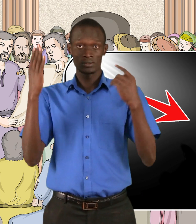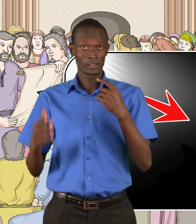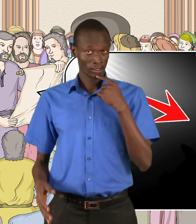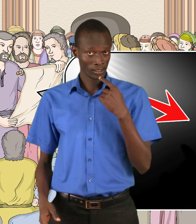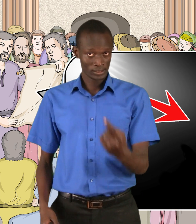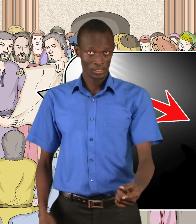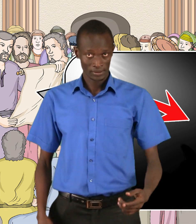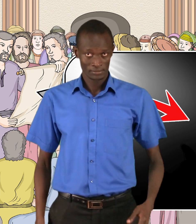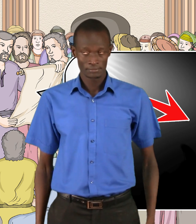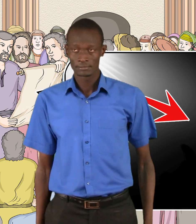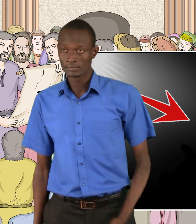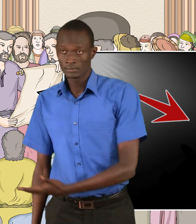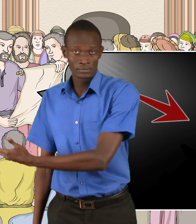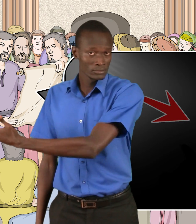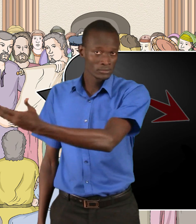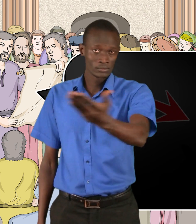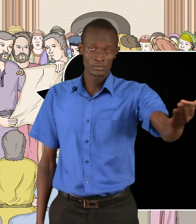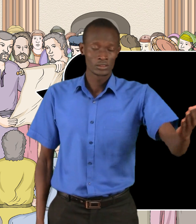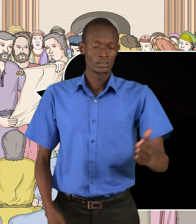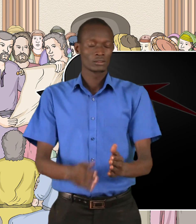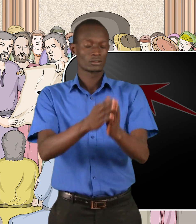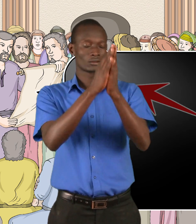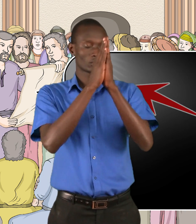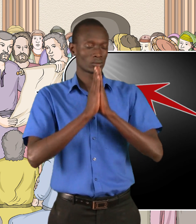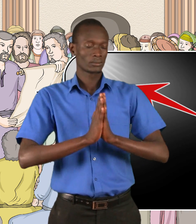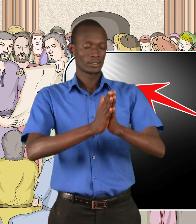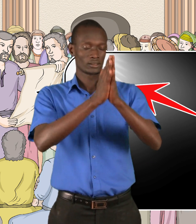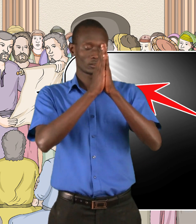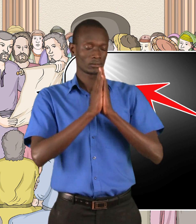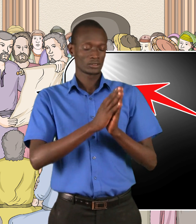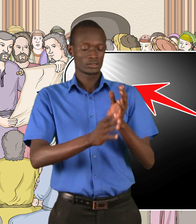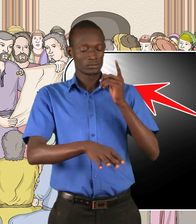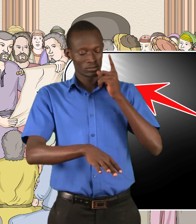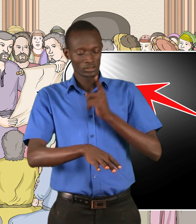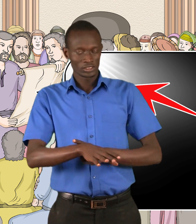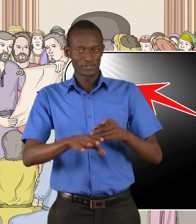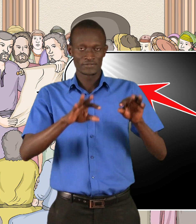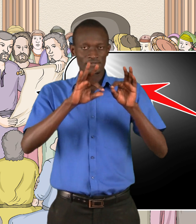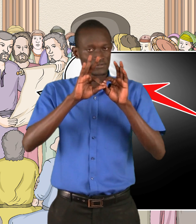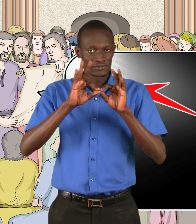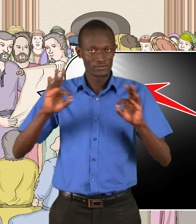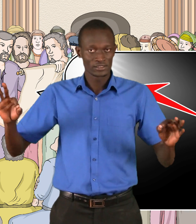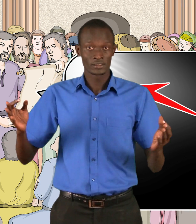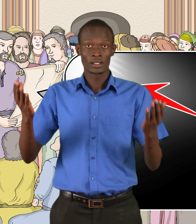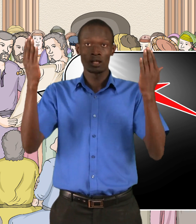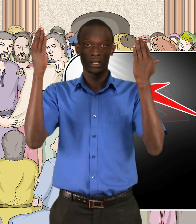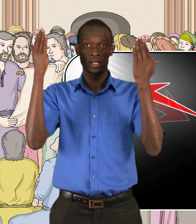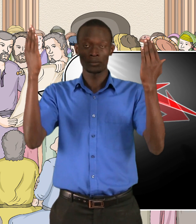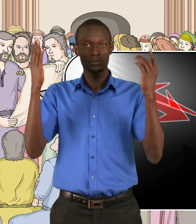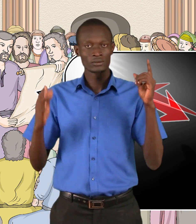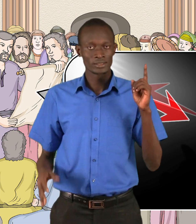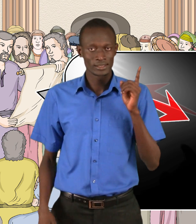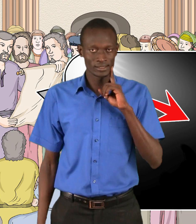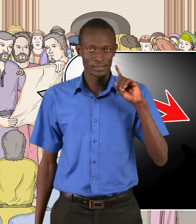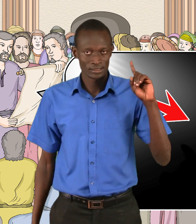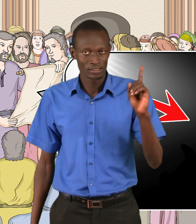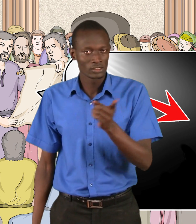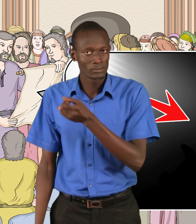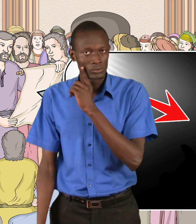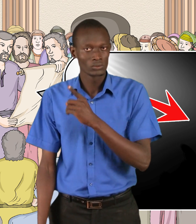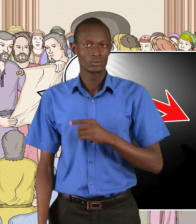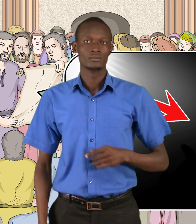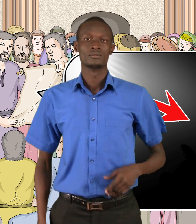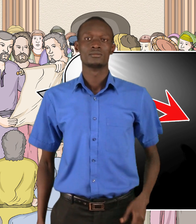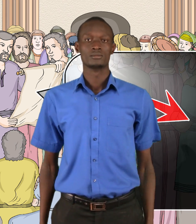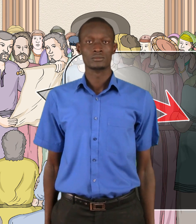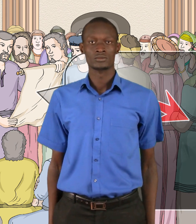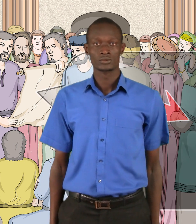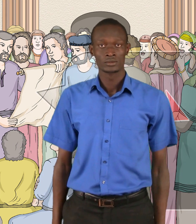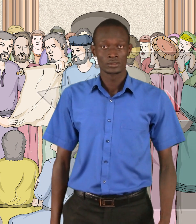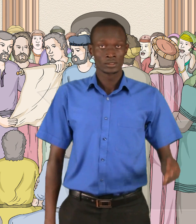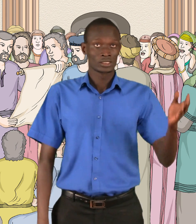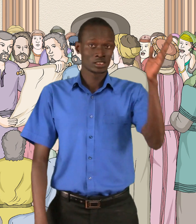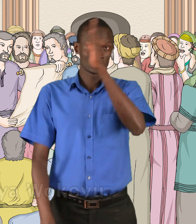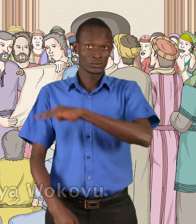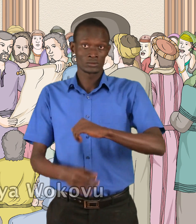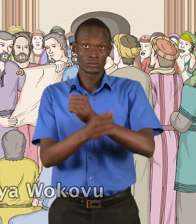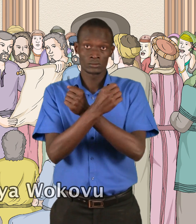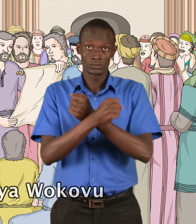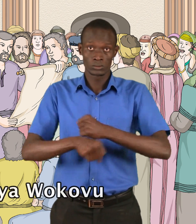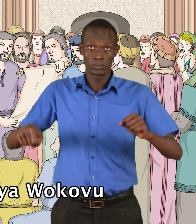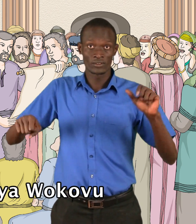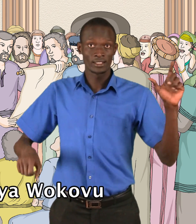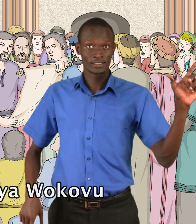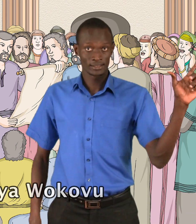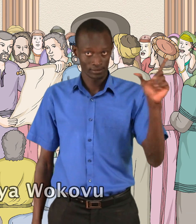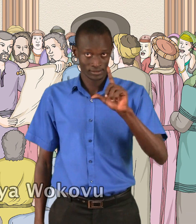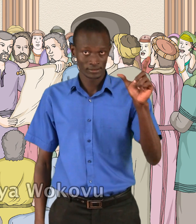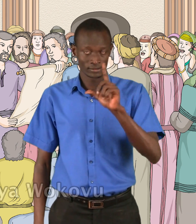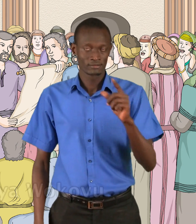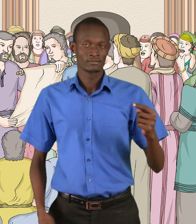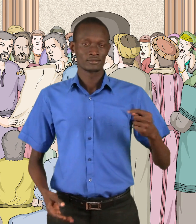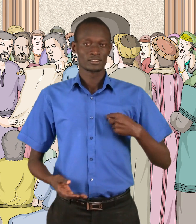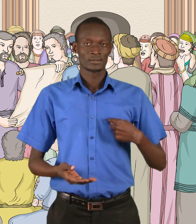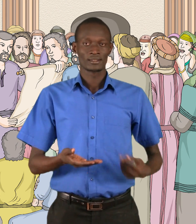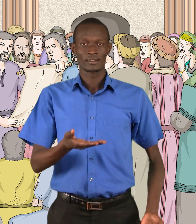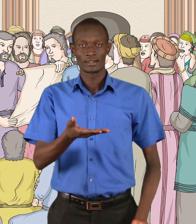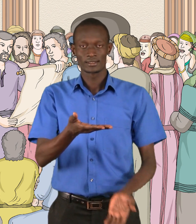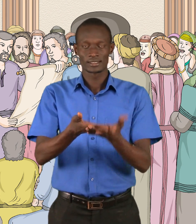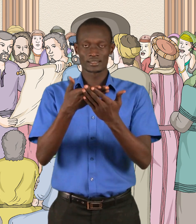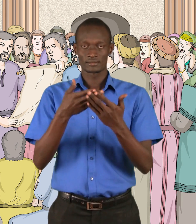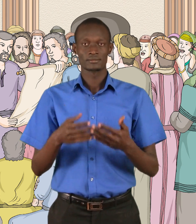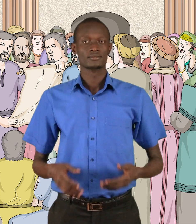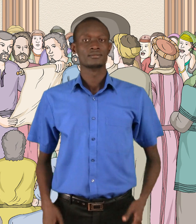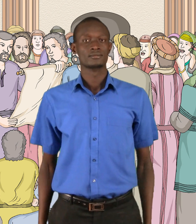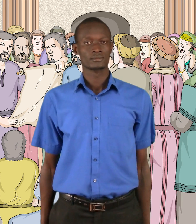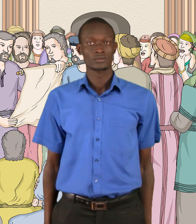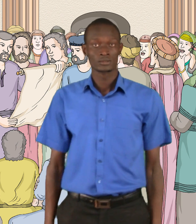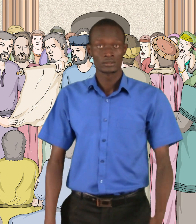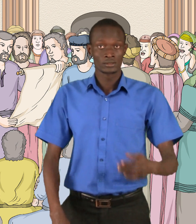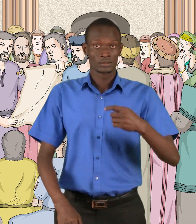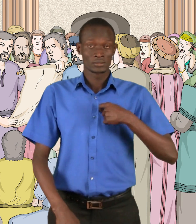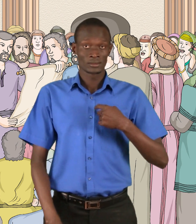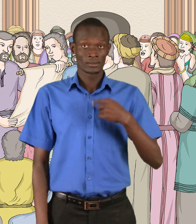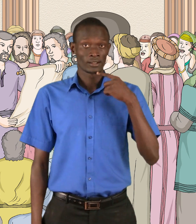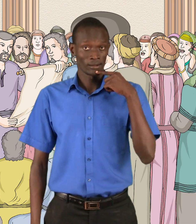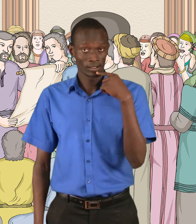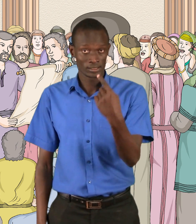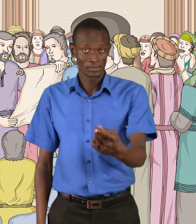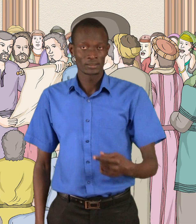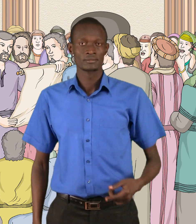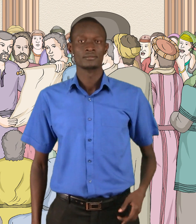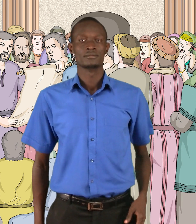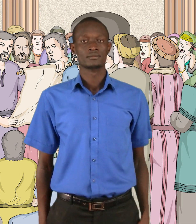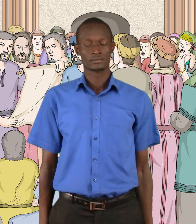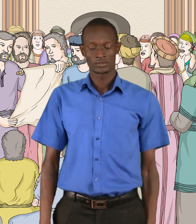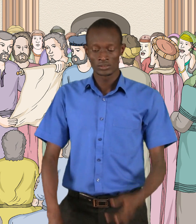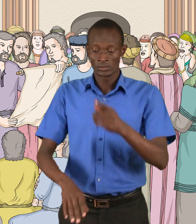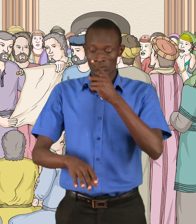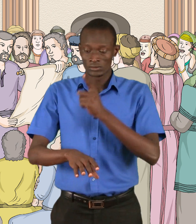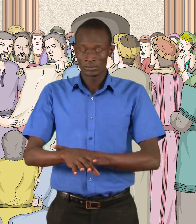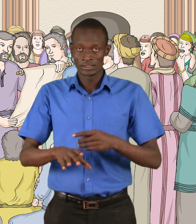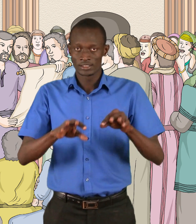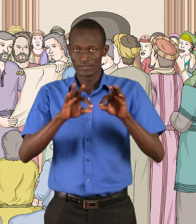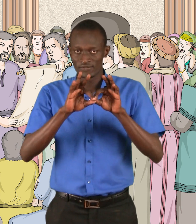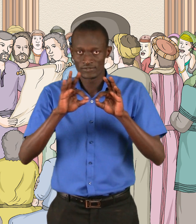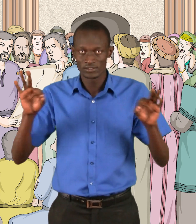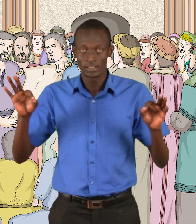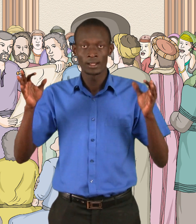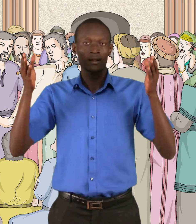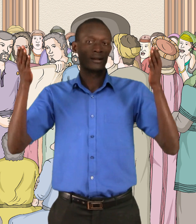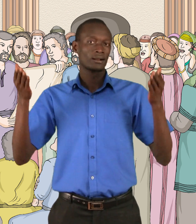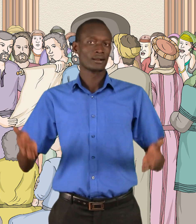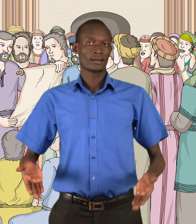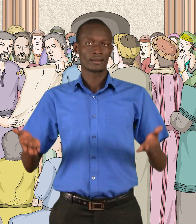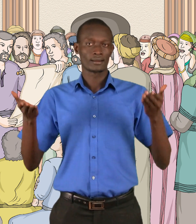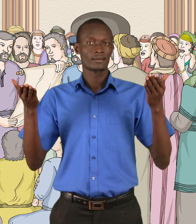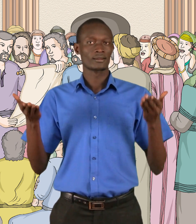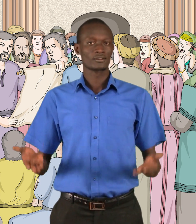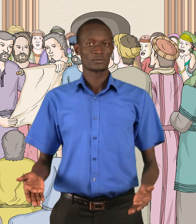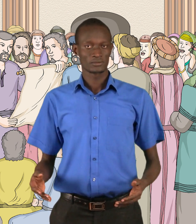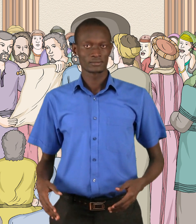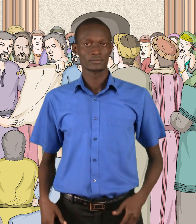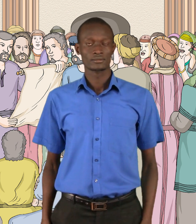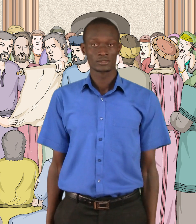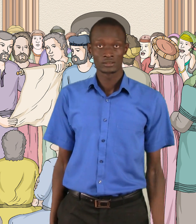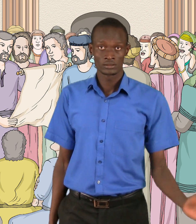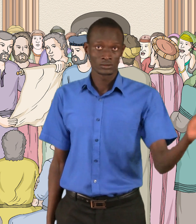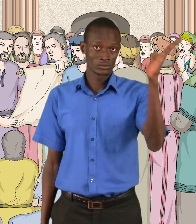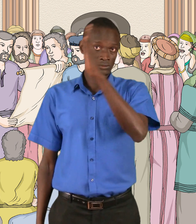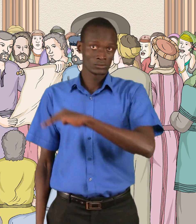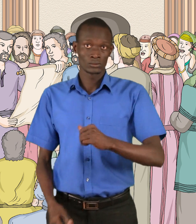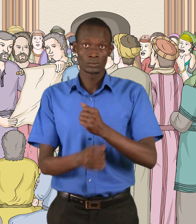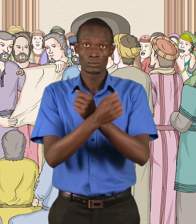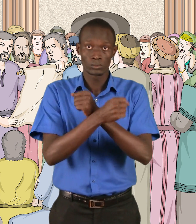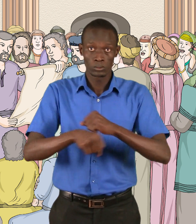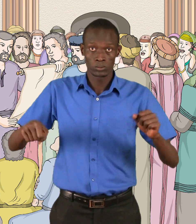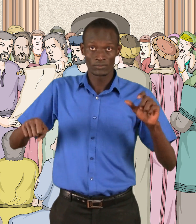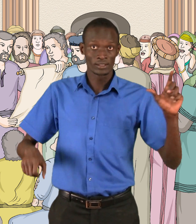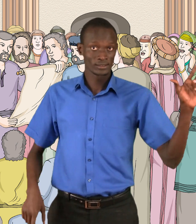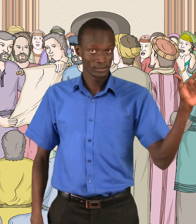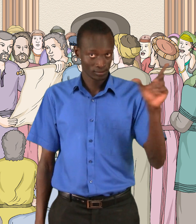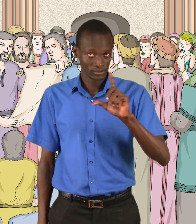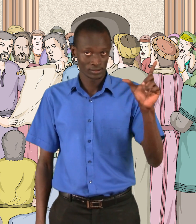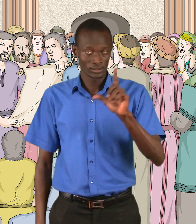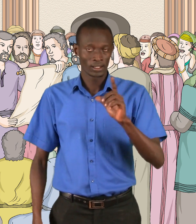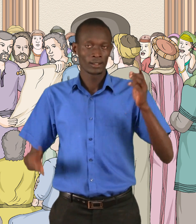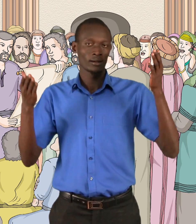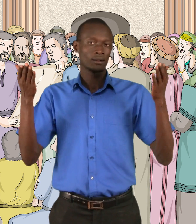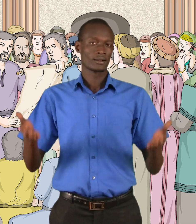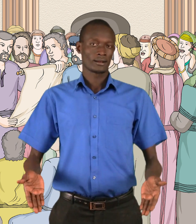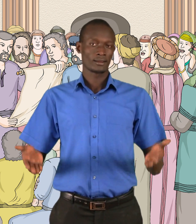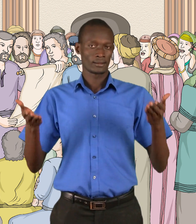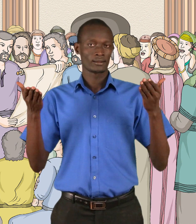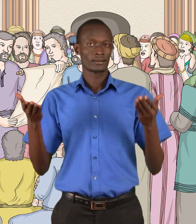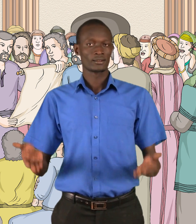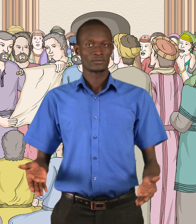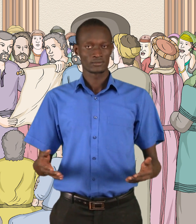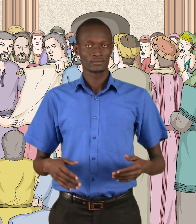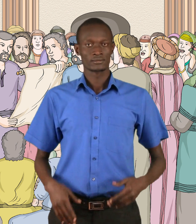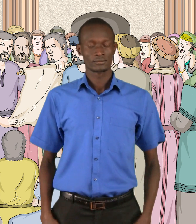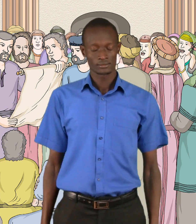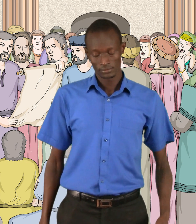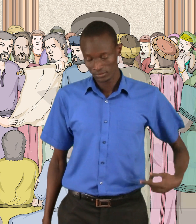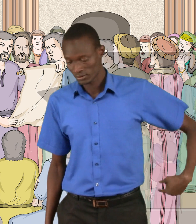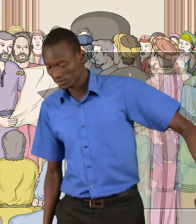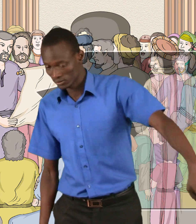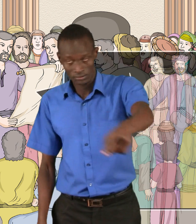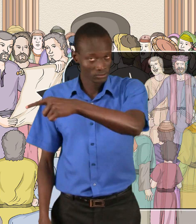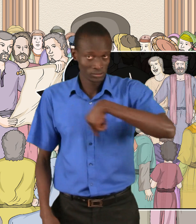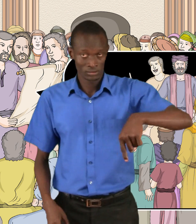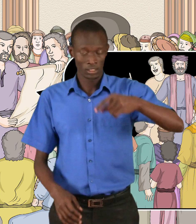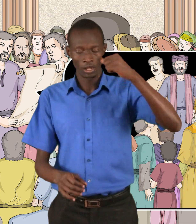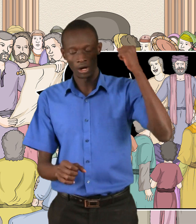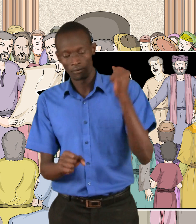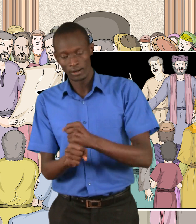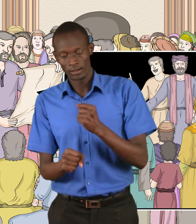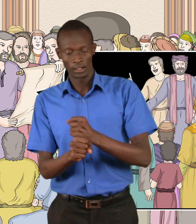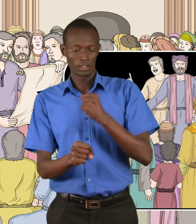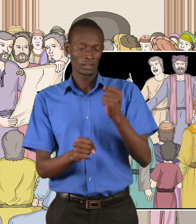For He says: “In the time of favor I heard you, and in the day of salvation I helped you.” Behold, now is the time of favor; now is the day of salvation!